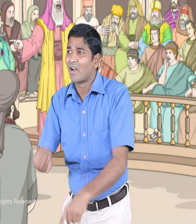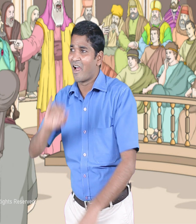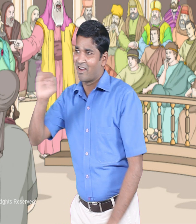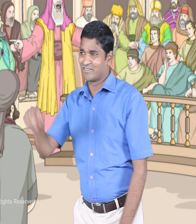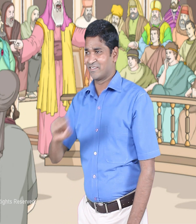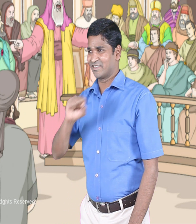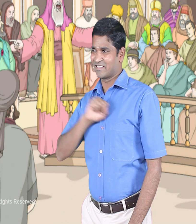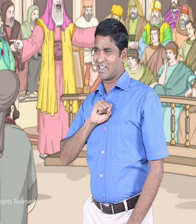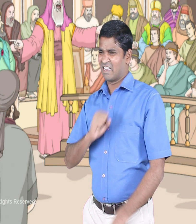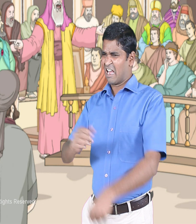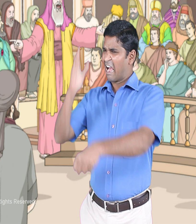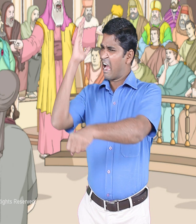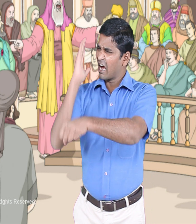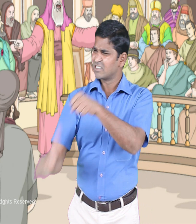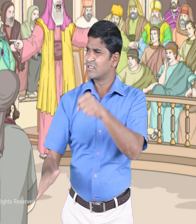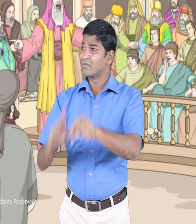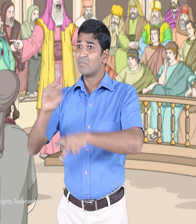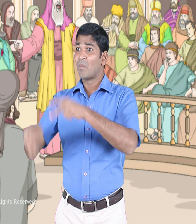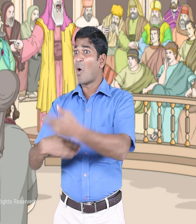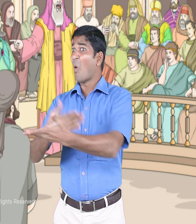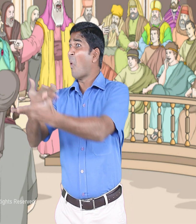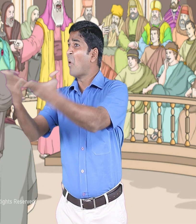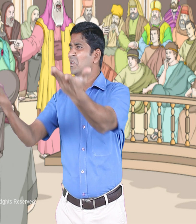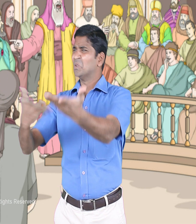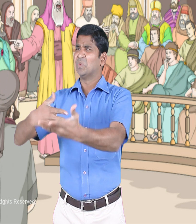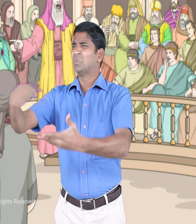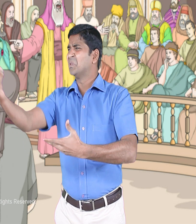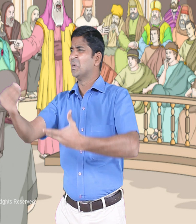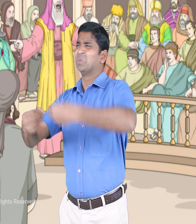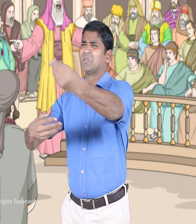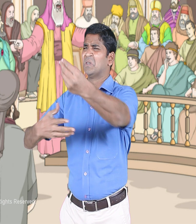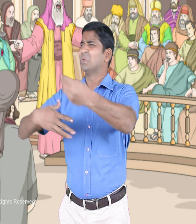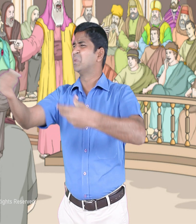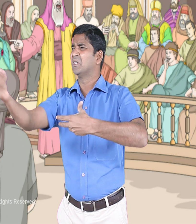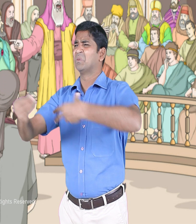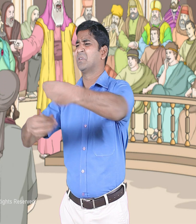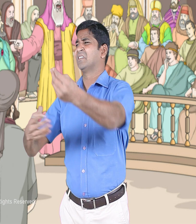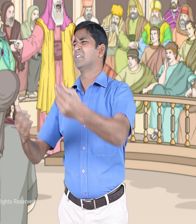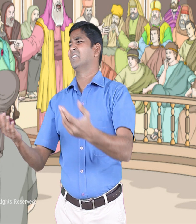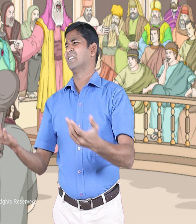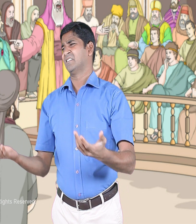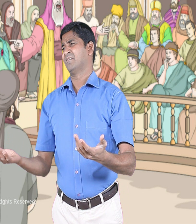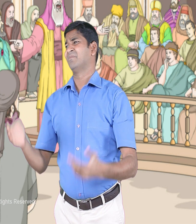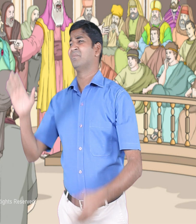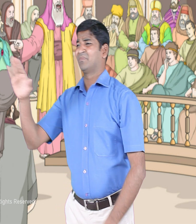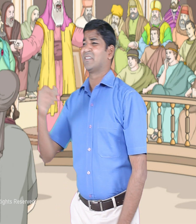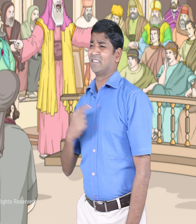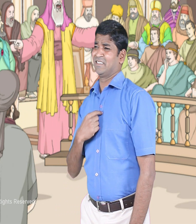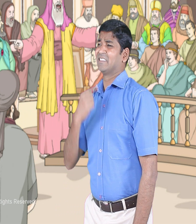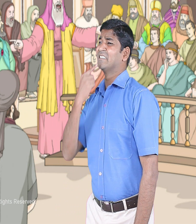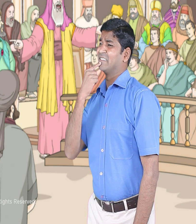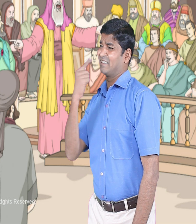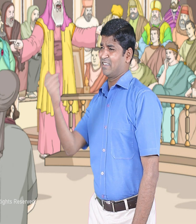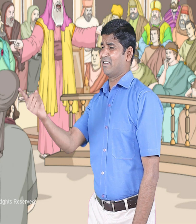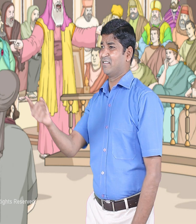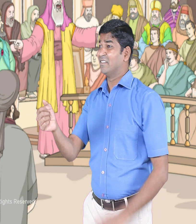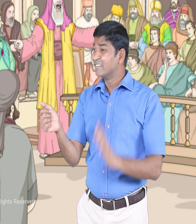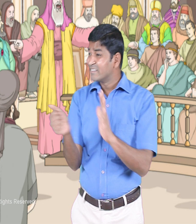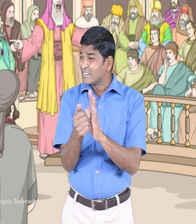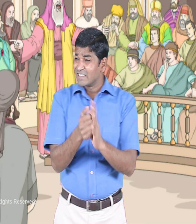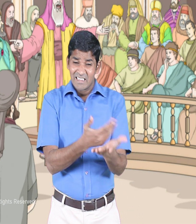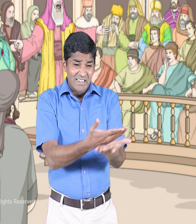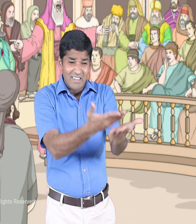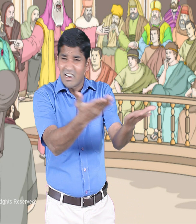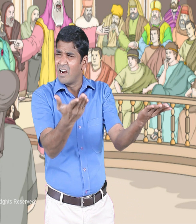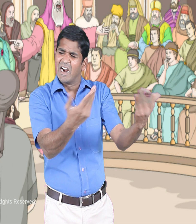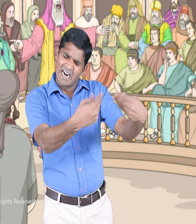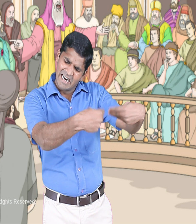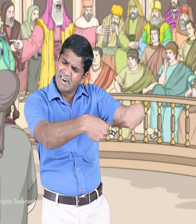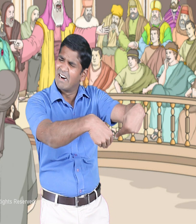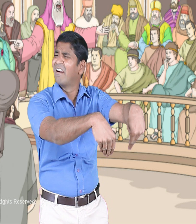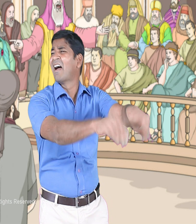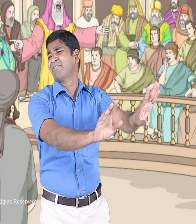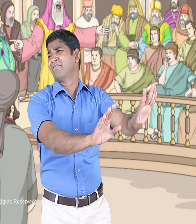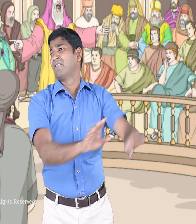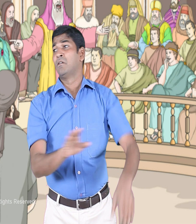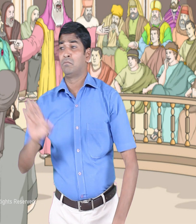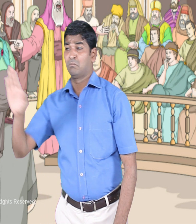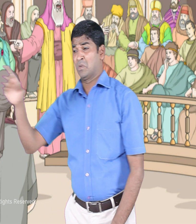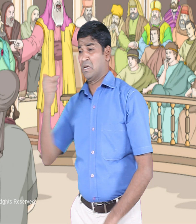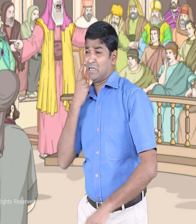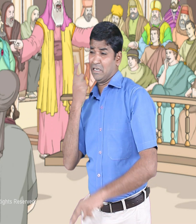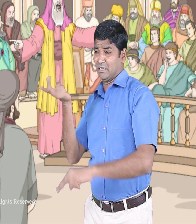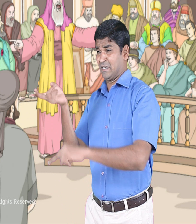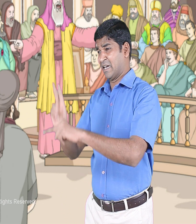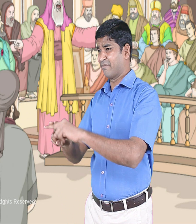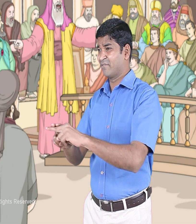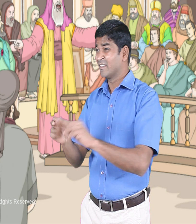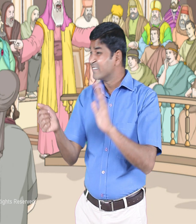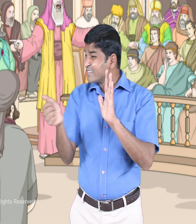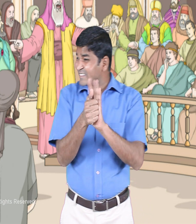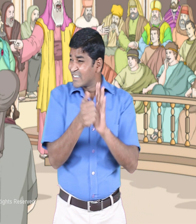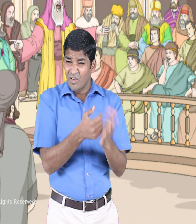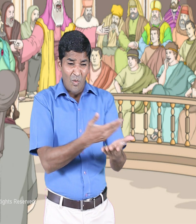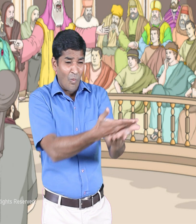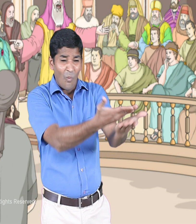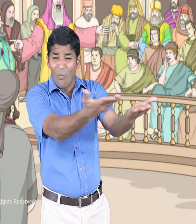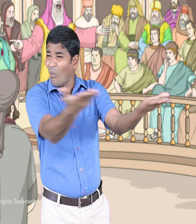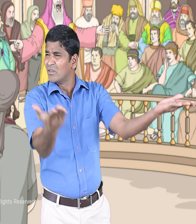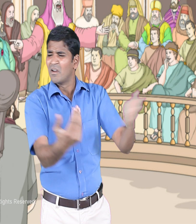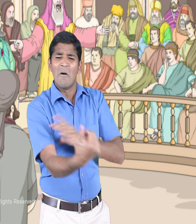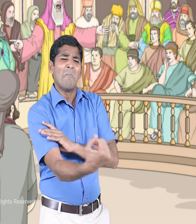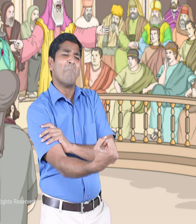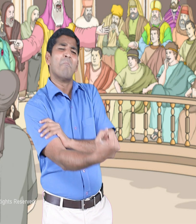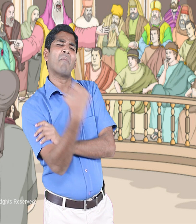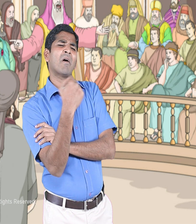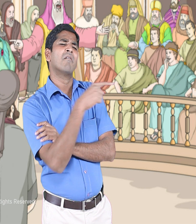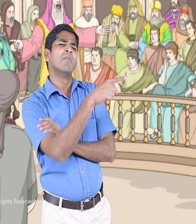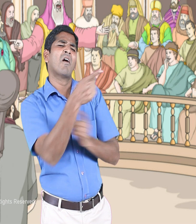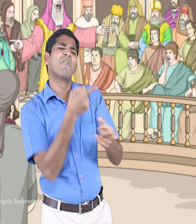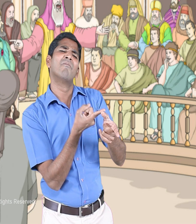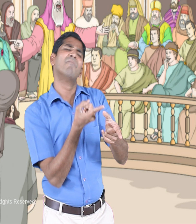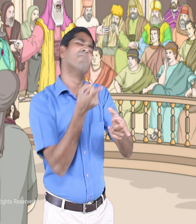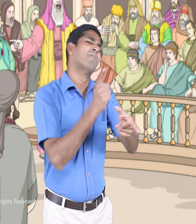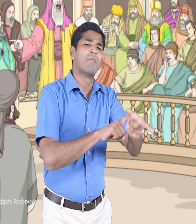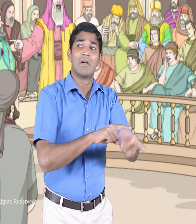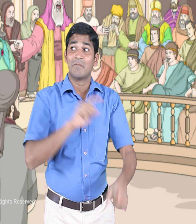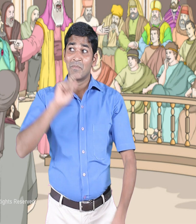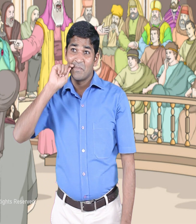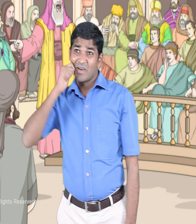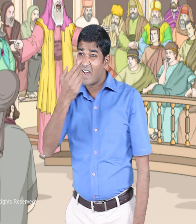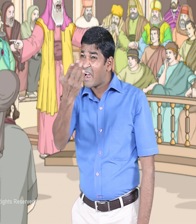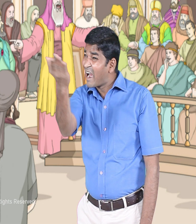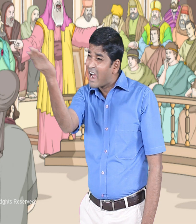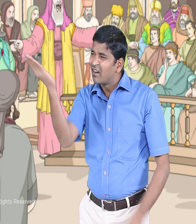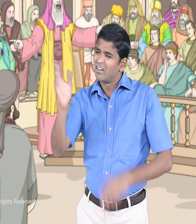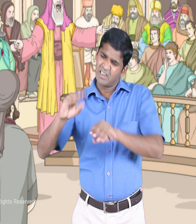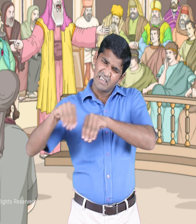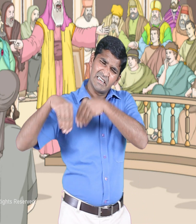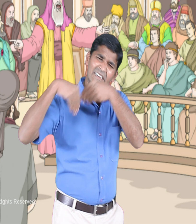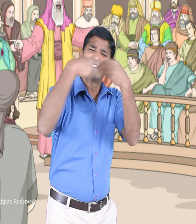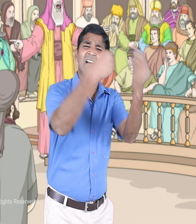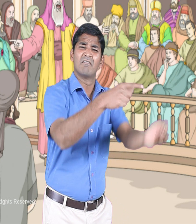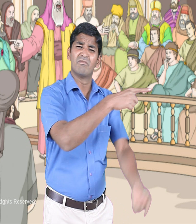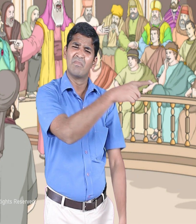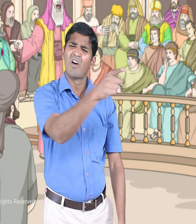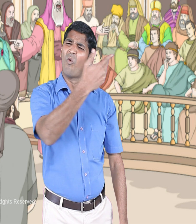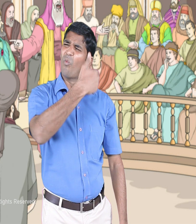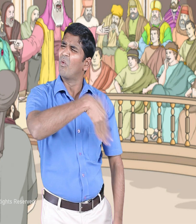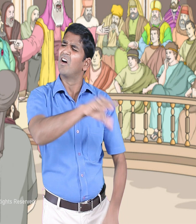He too perished, and all his followers were scattered.